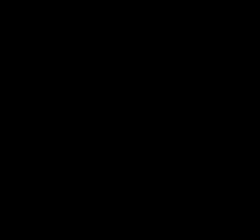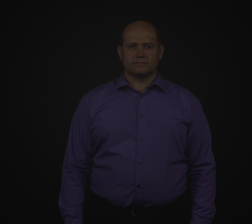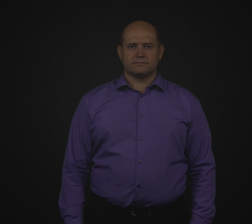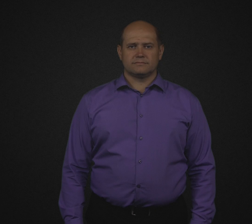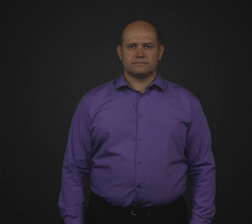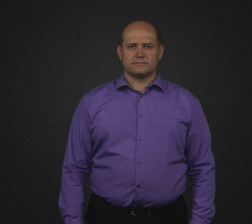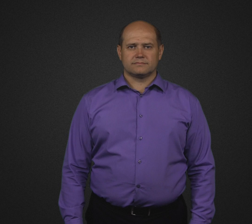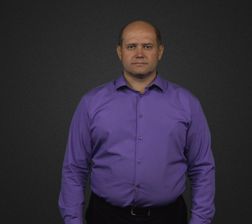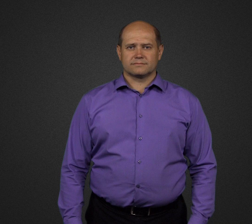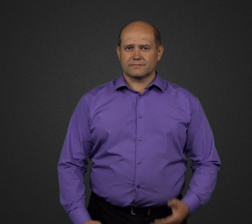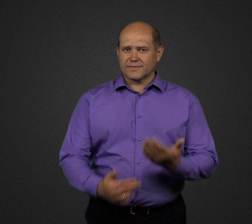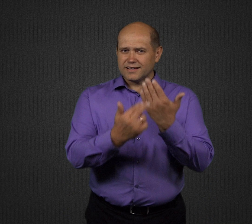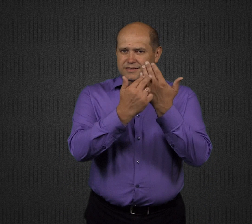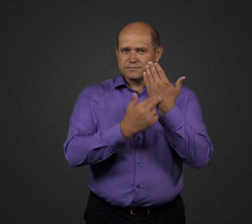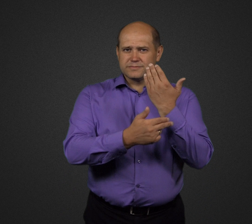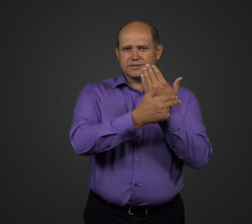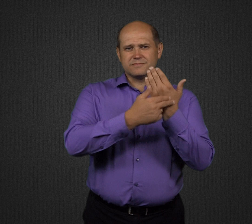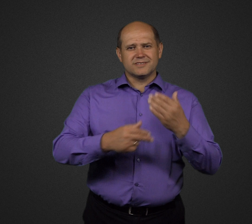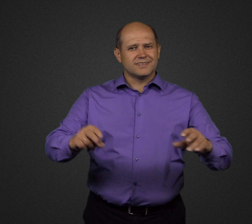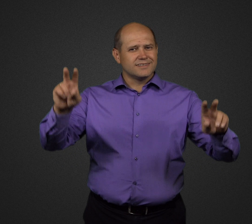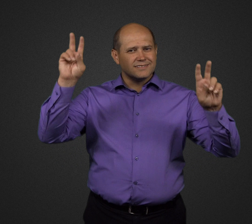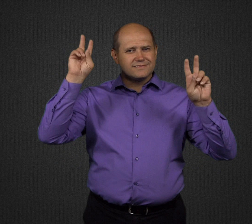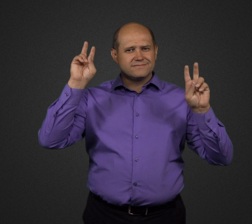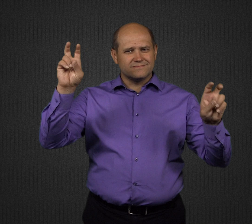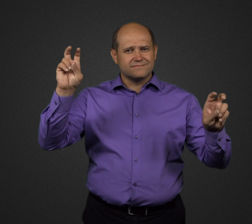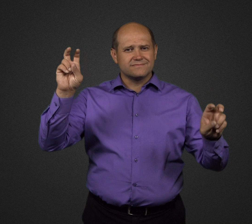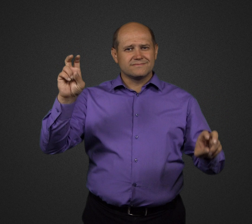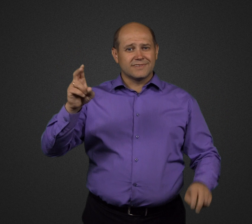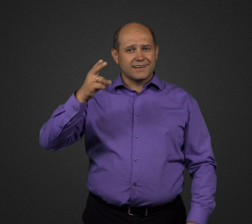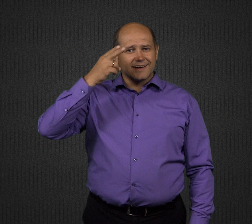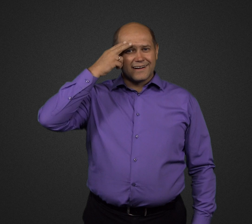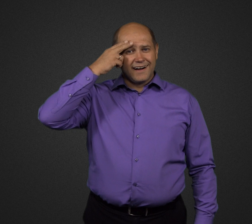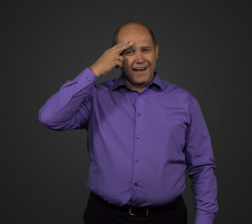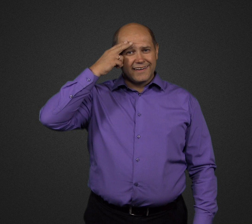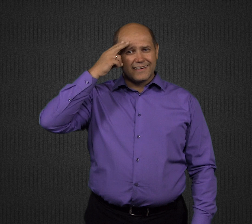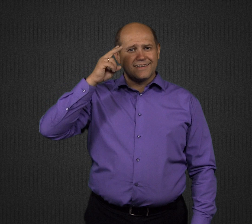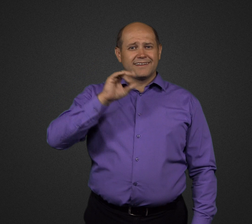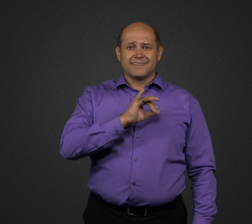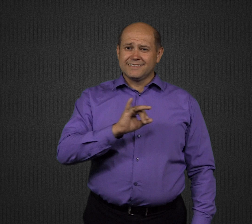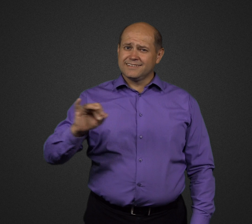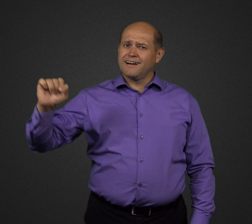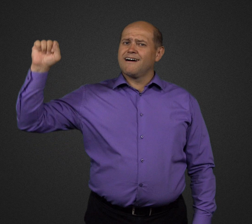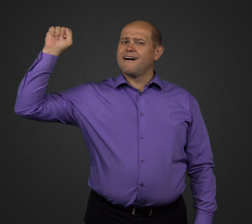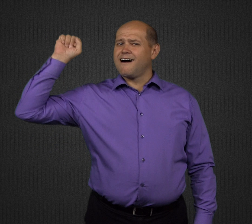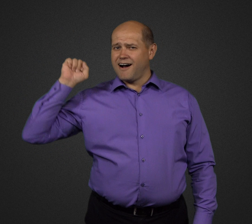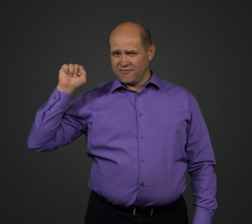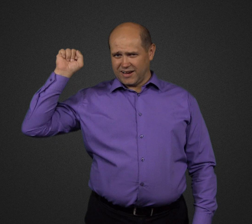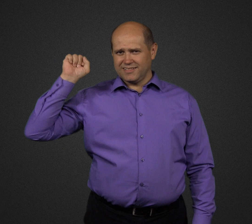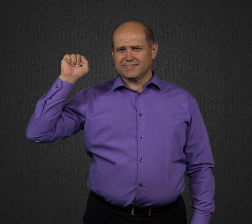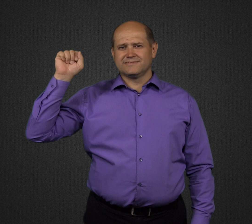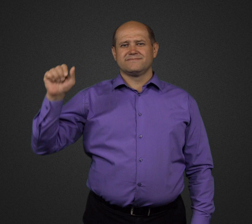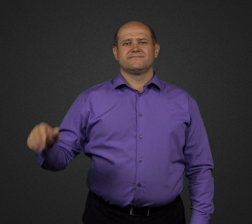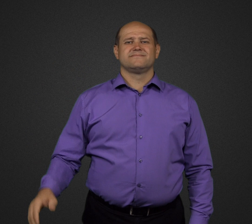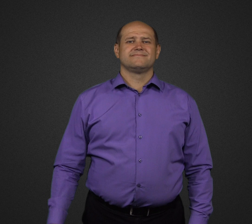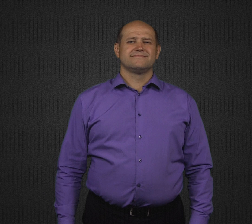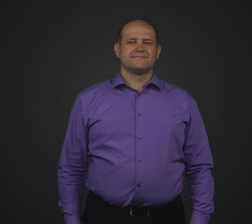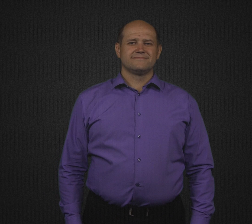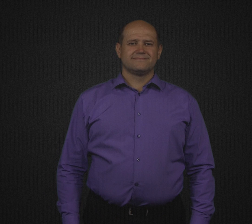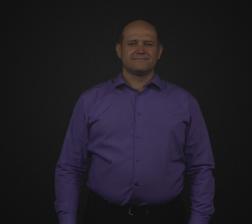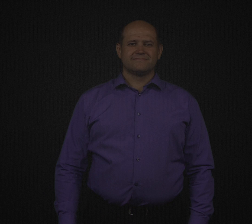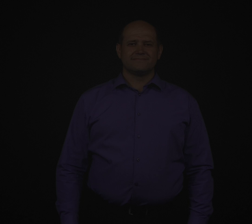Cain and Abel